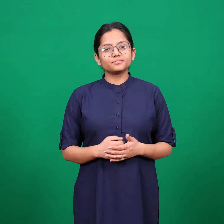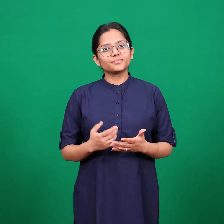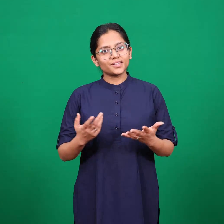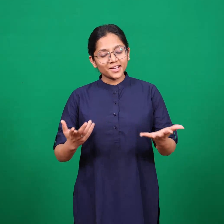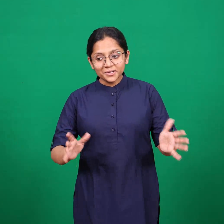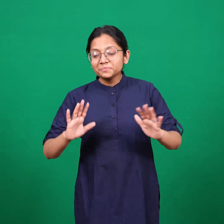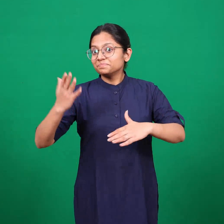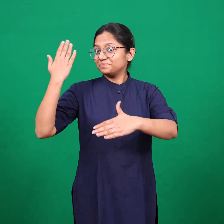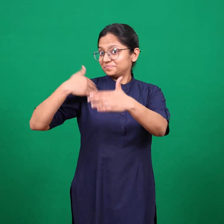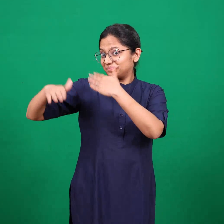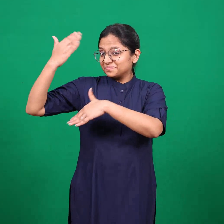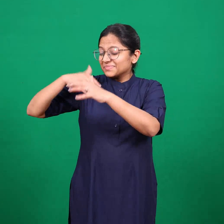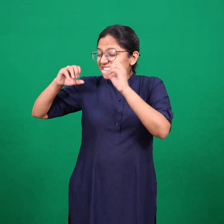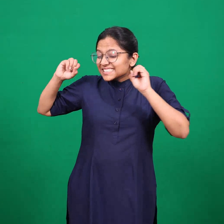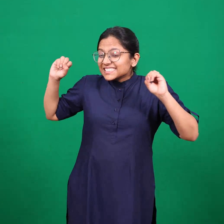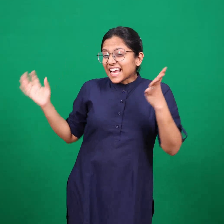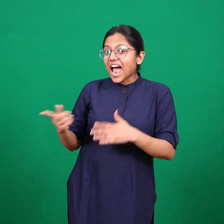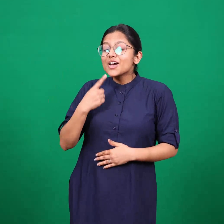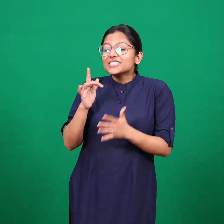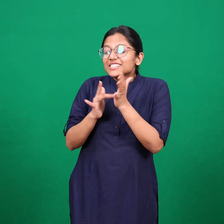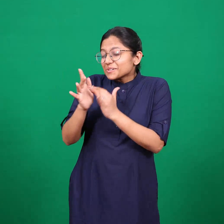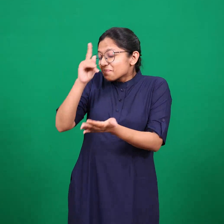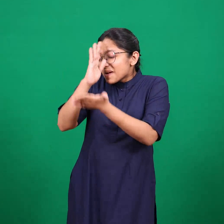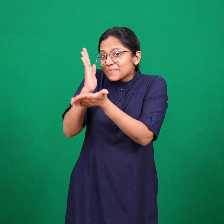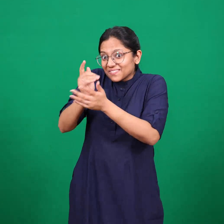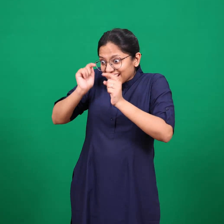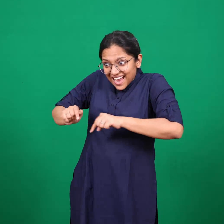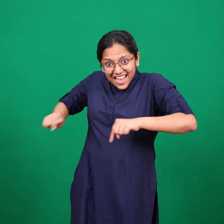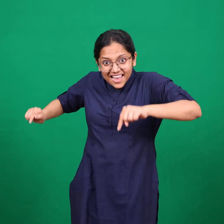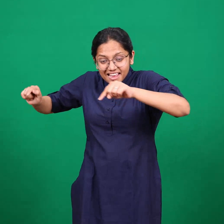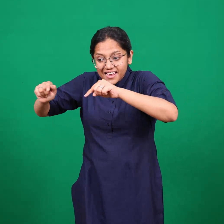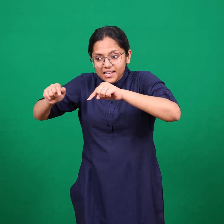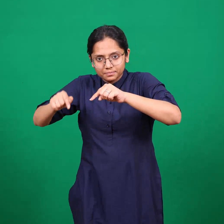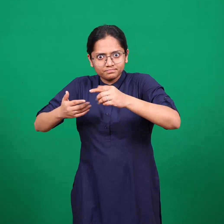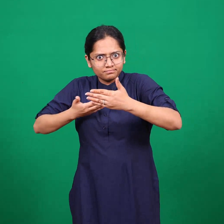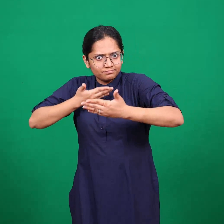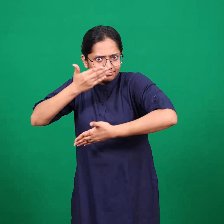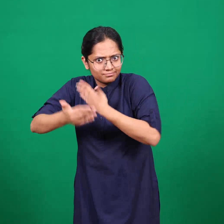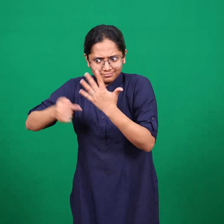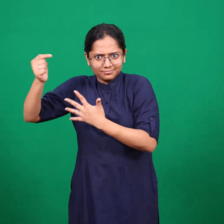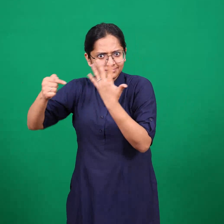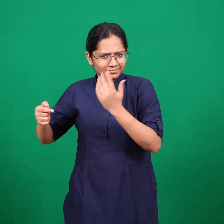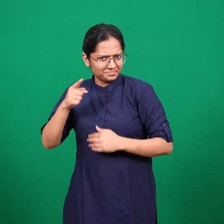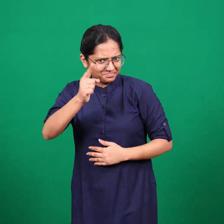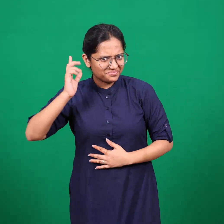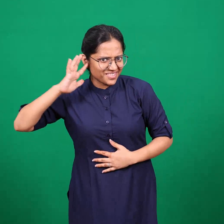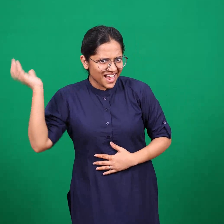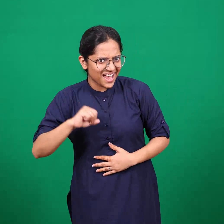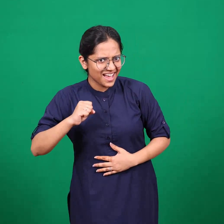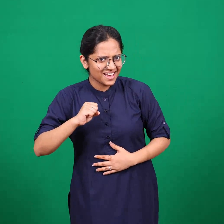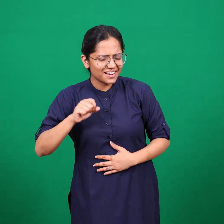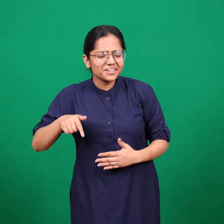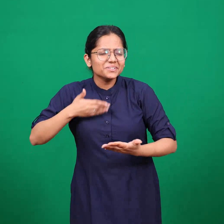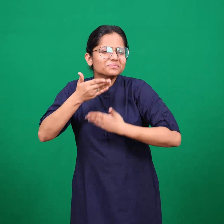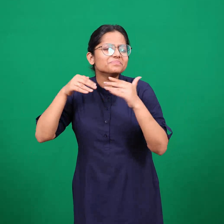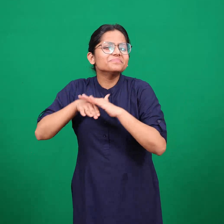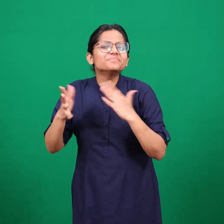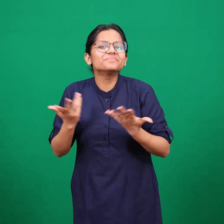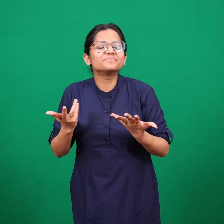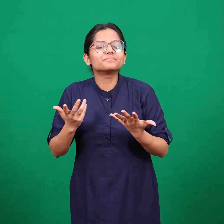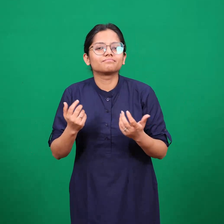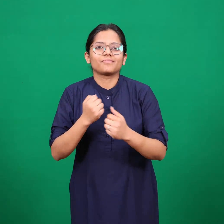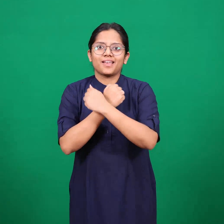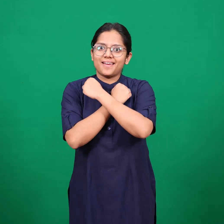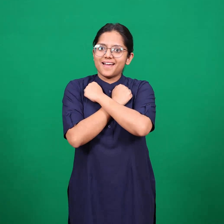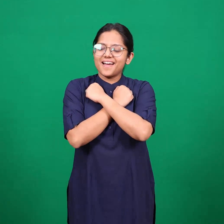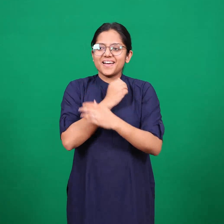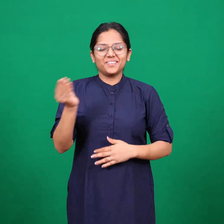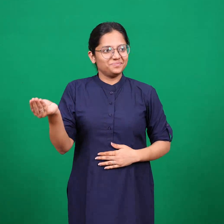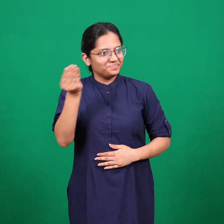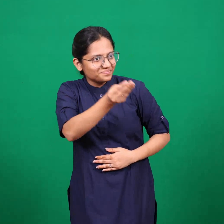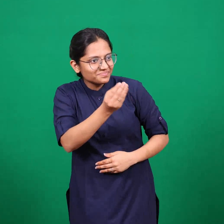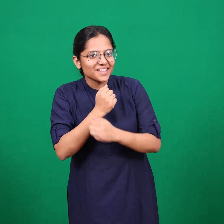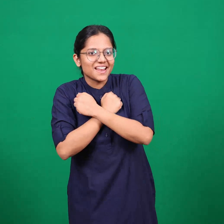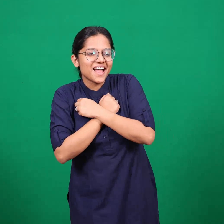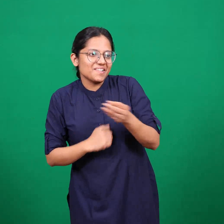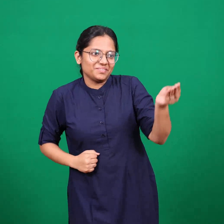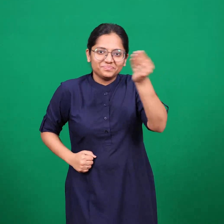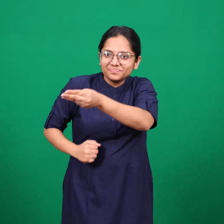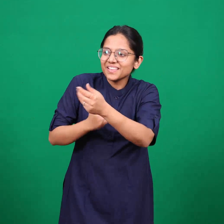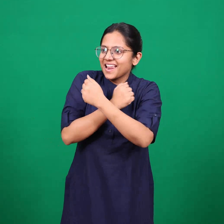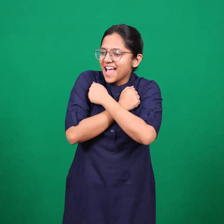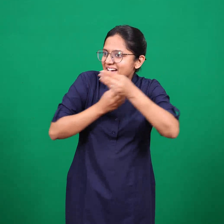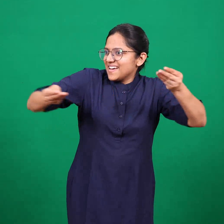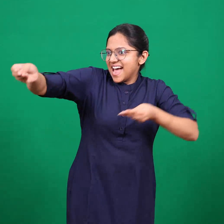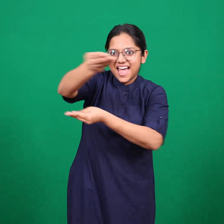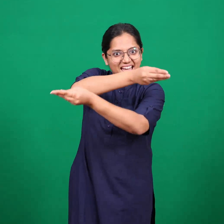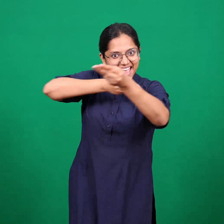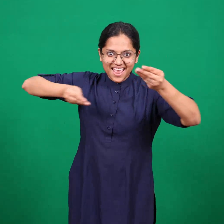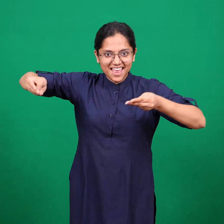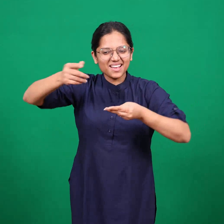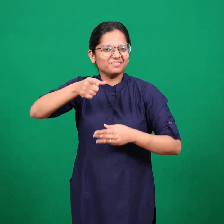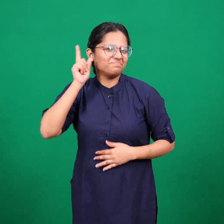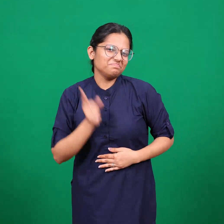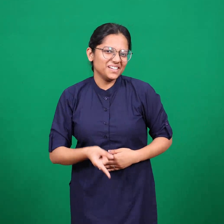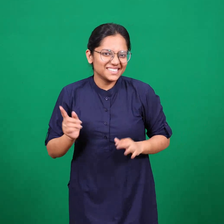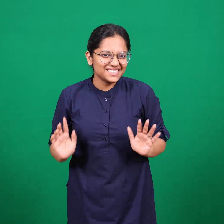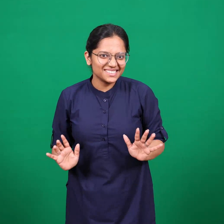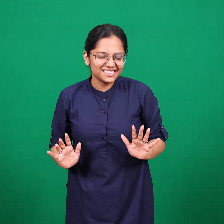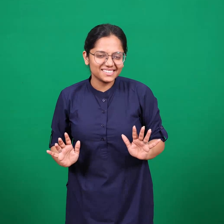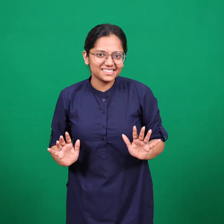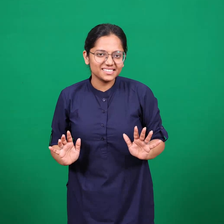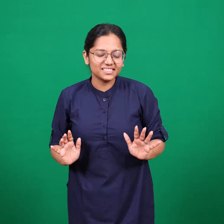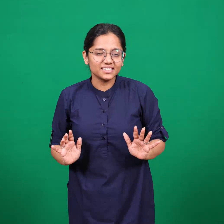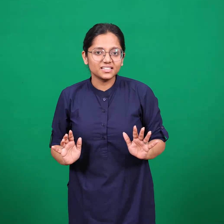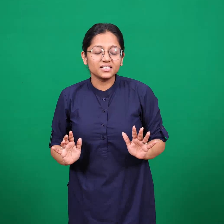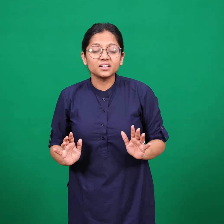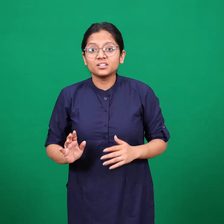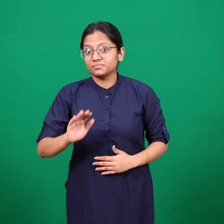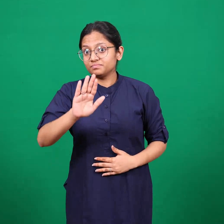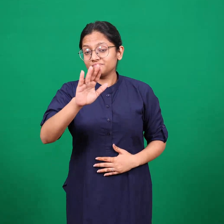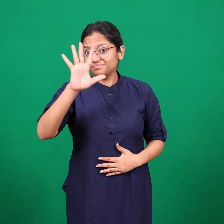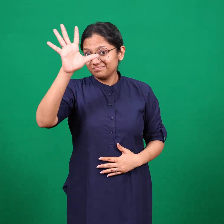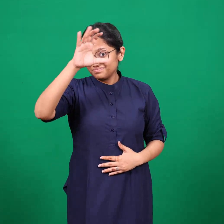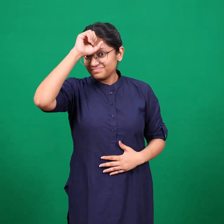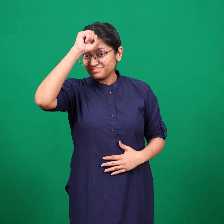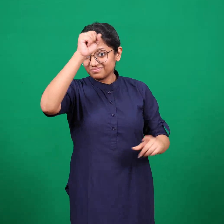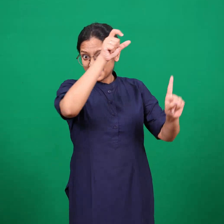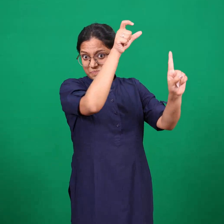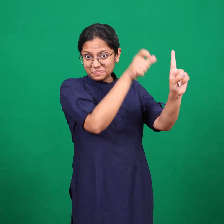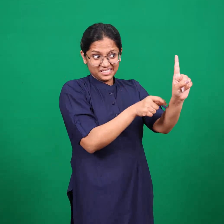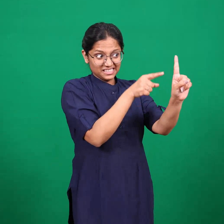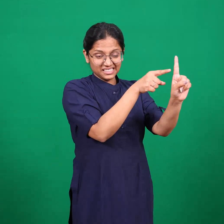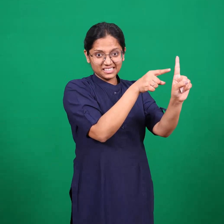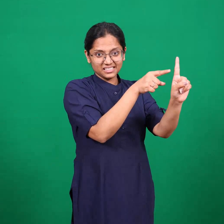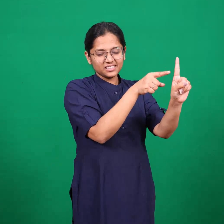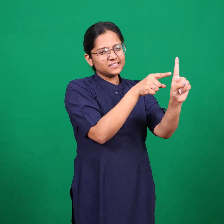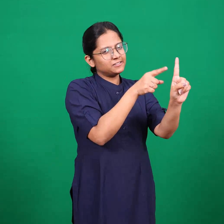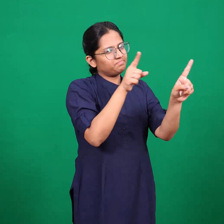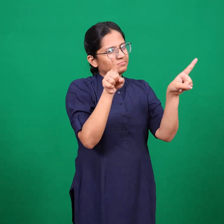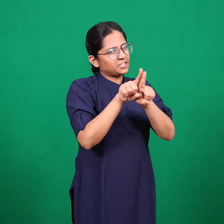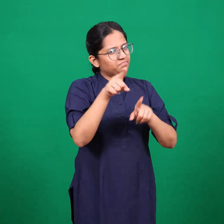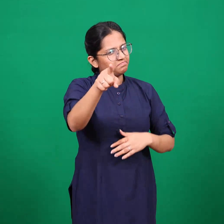This is the message you have heard from the beginning: We should love one another.